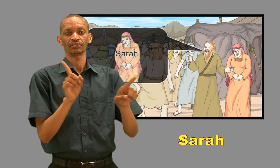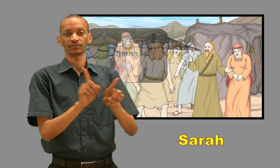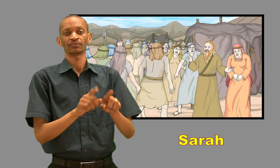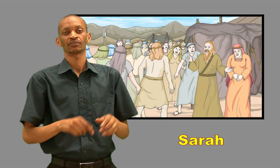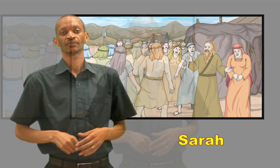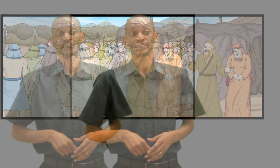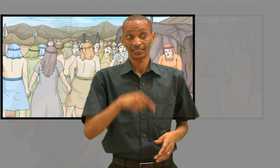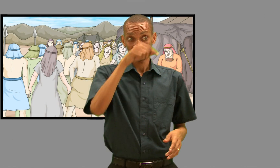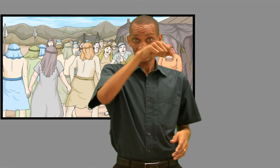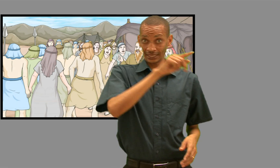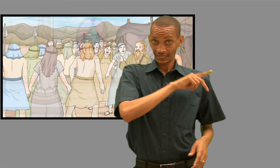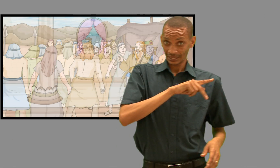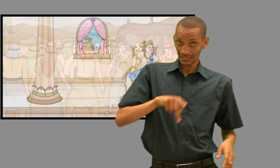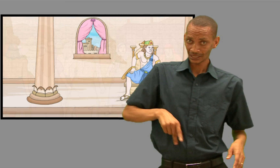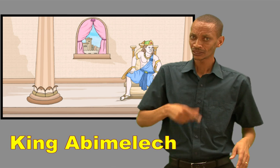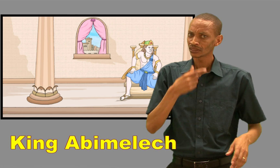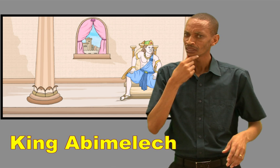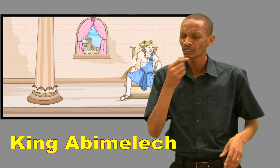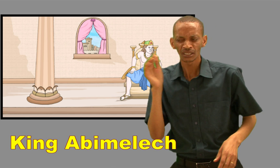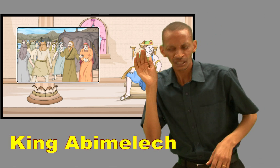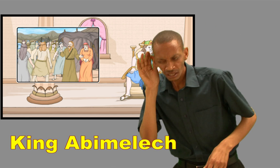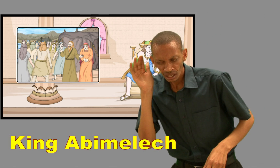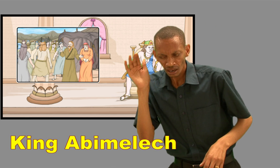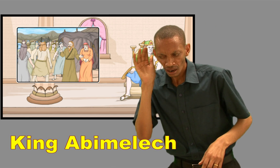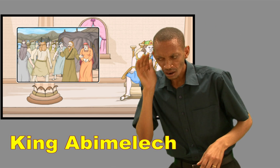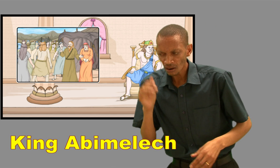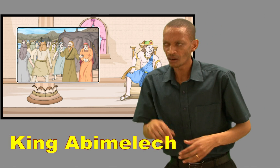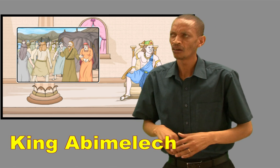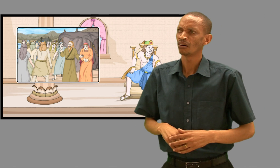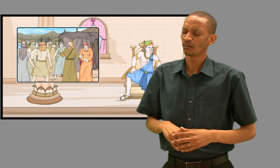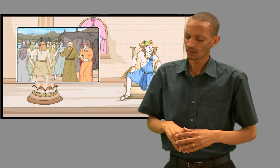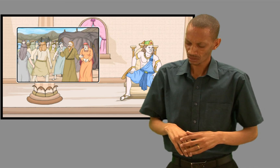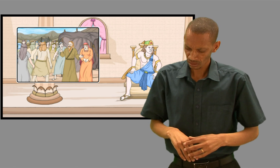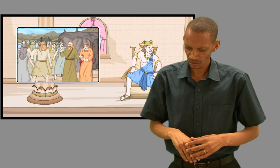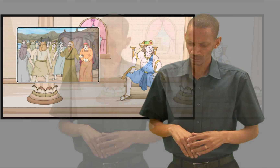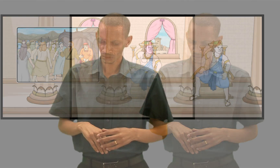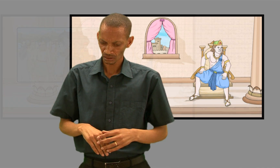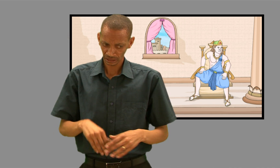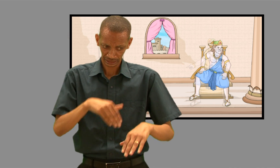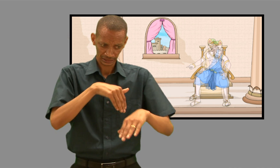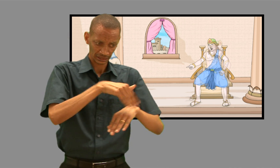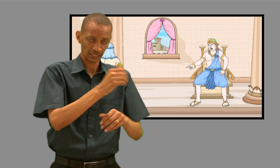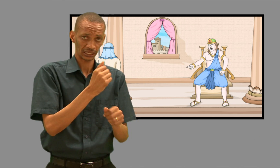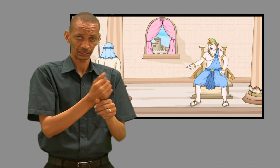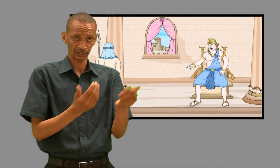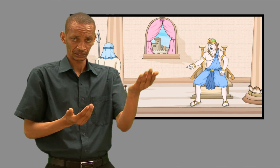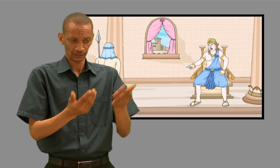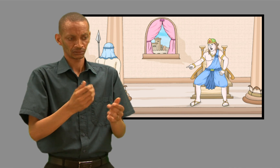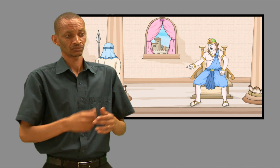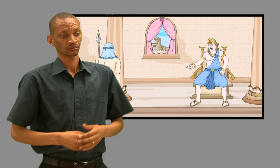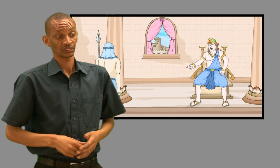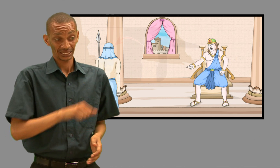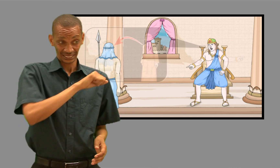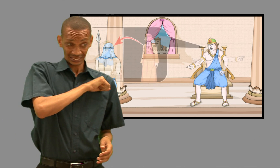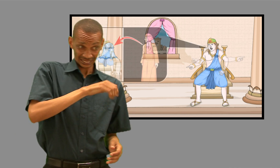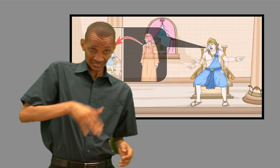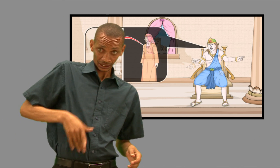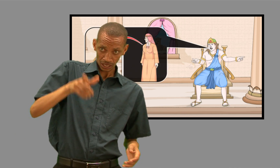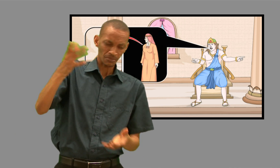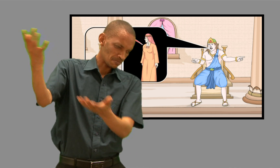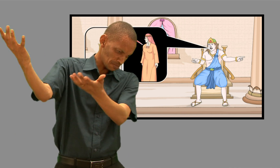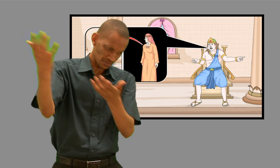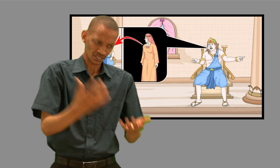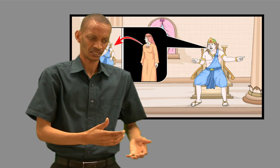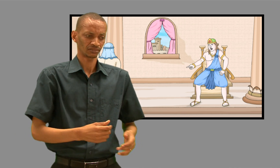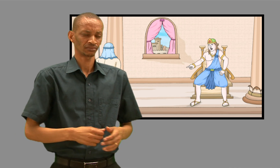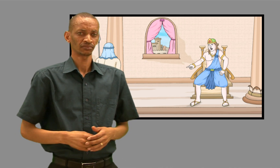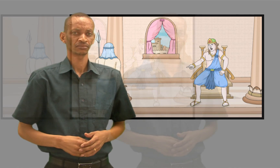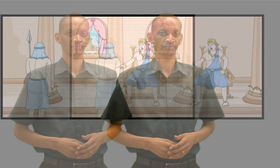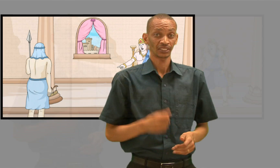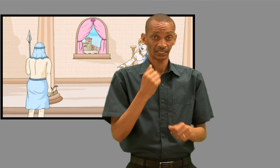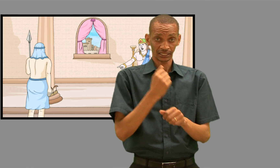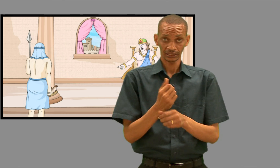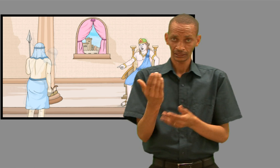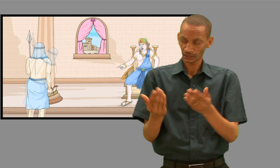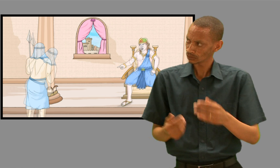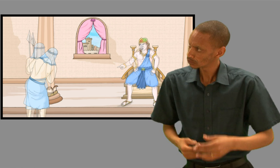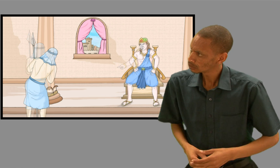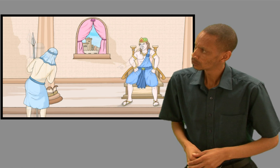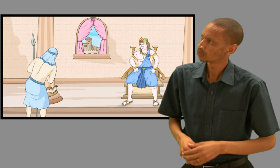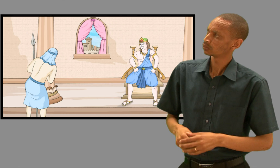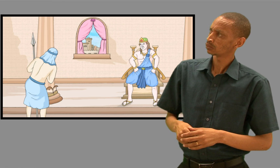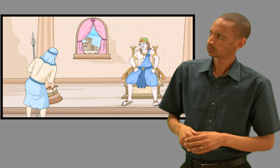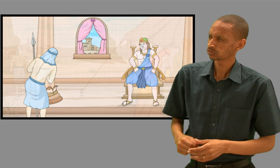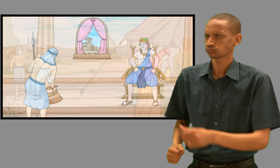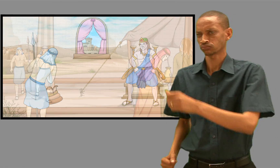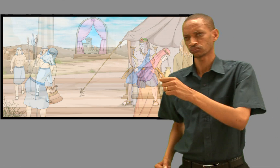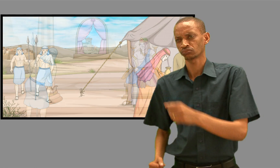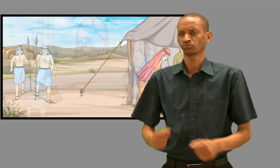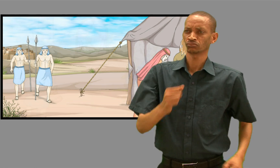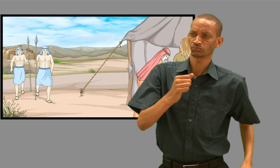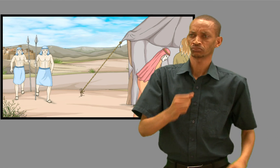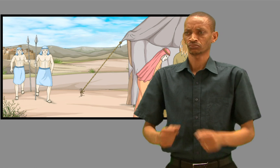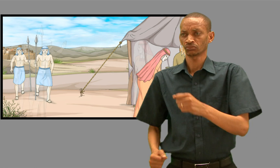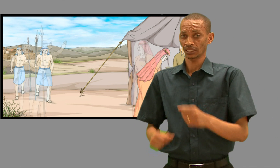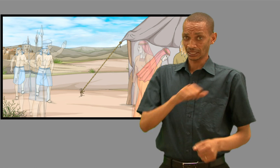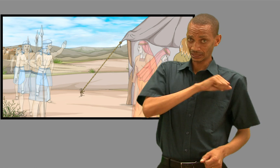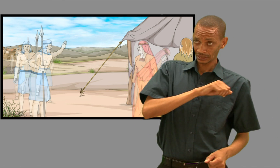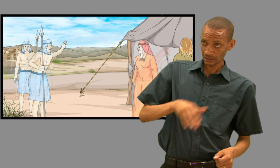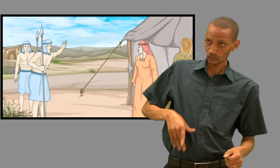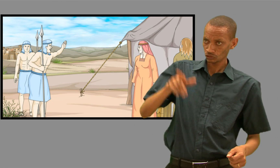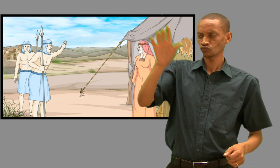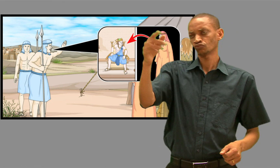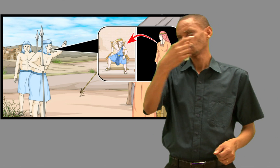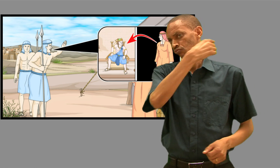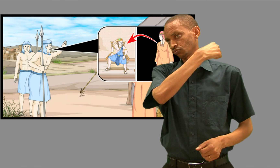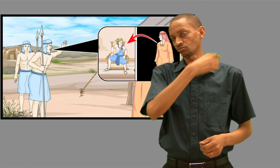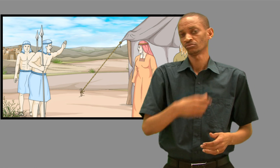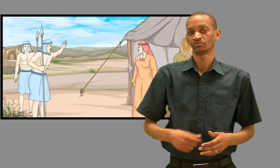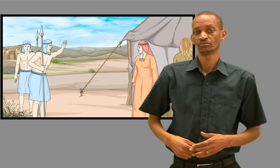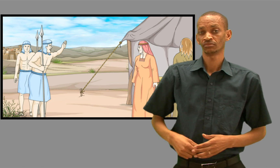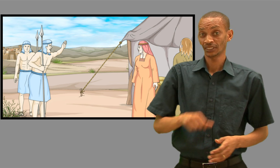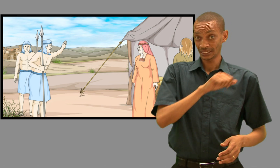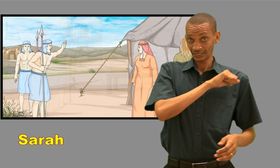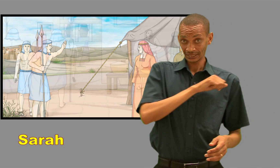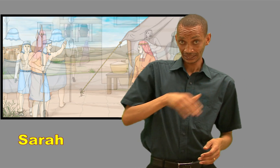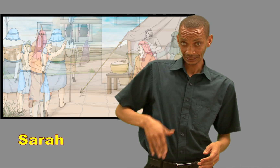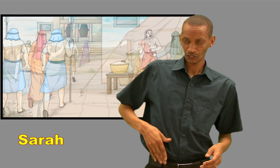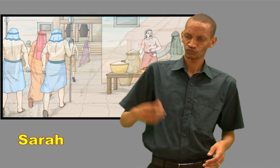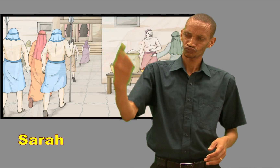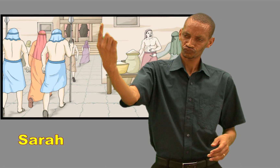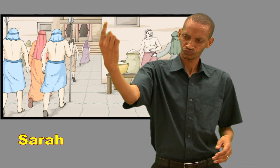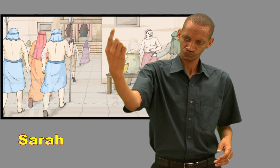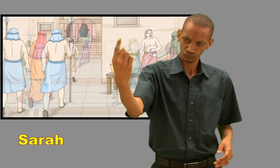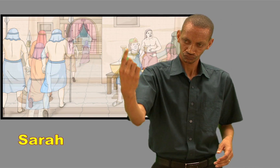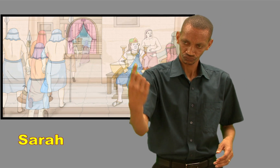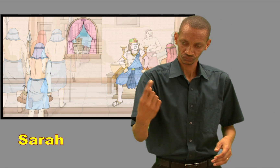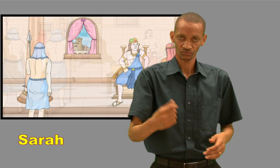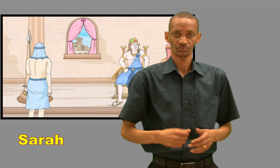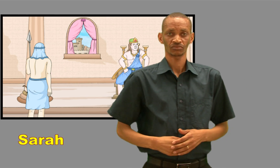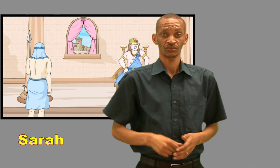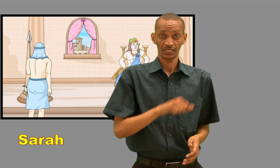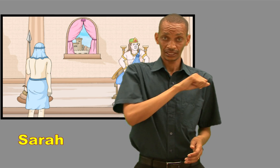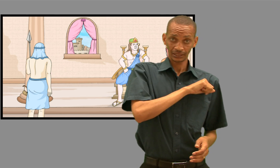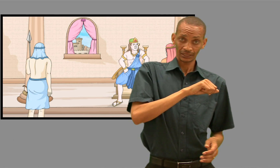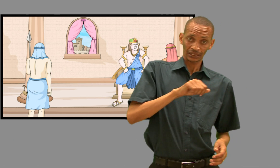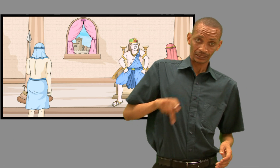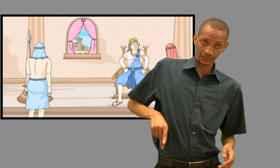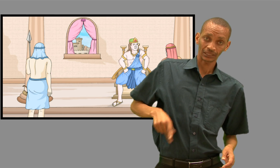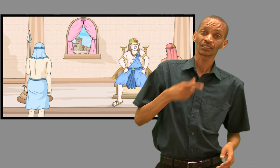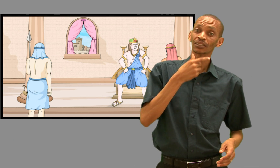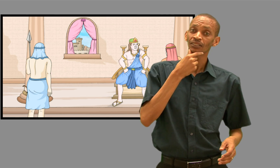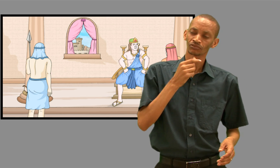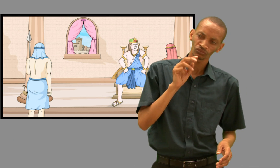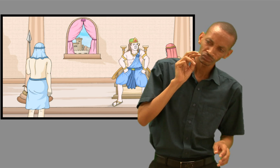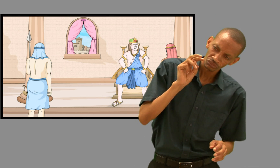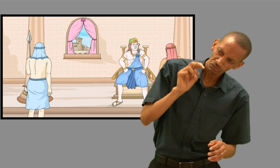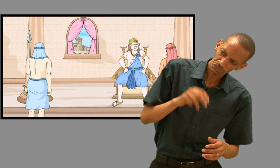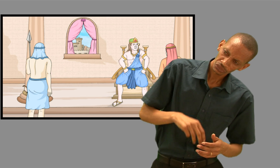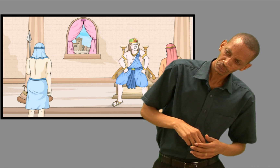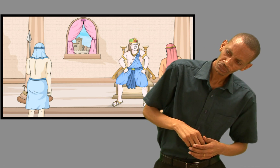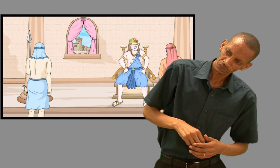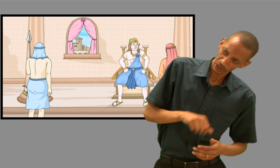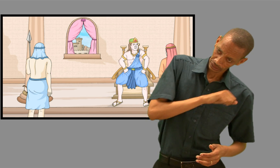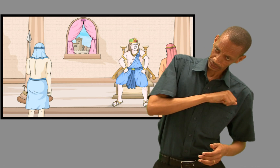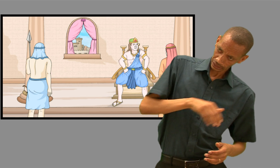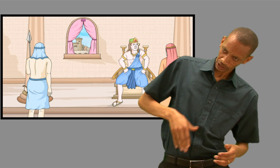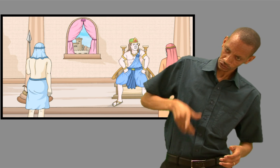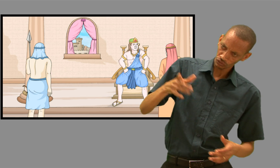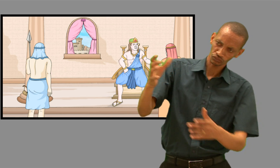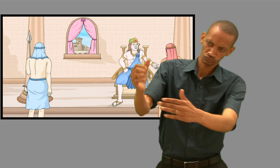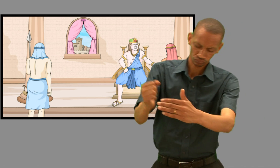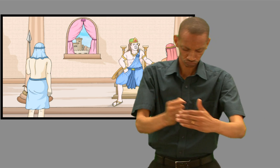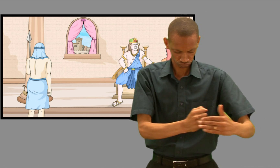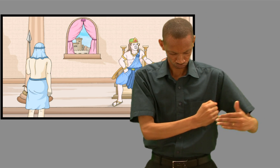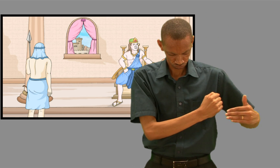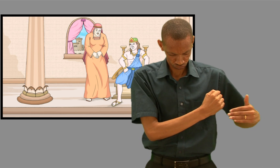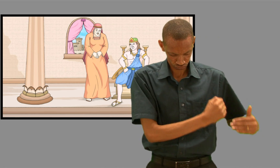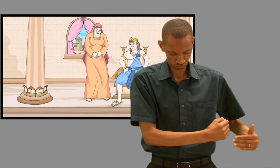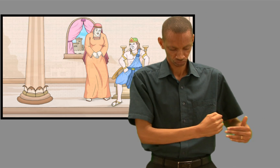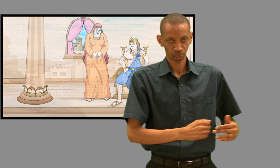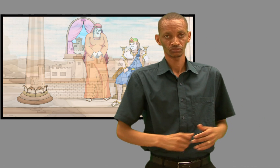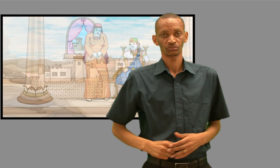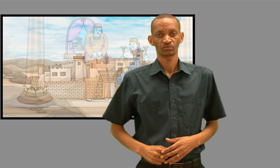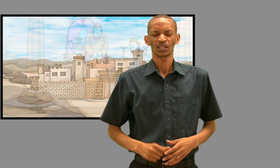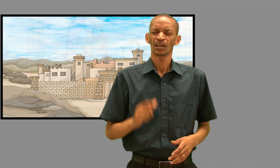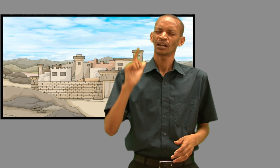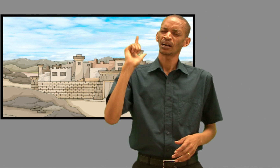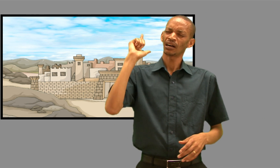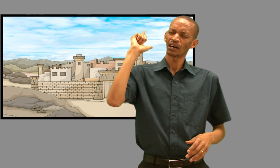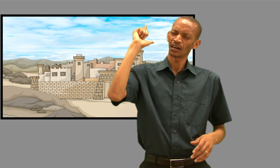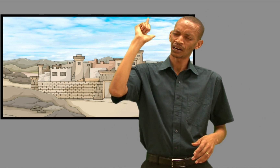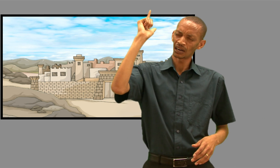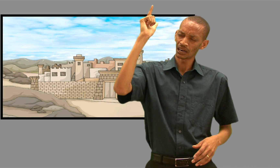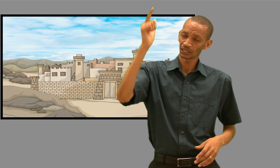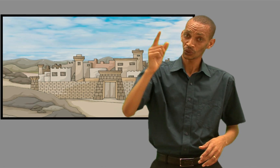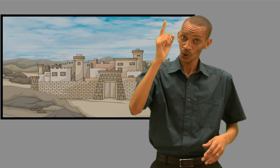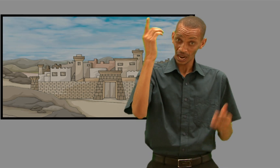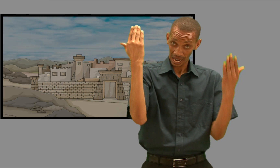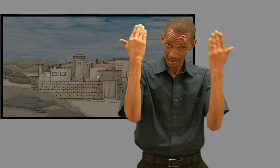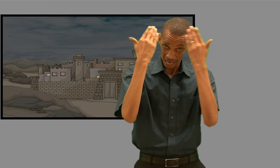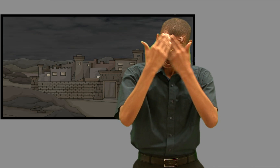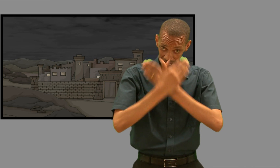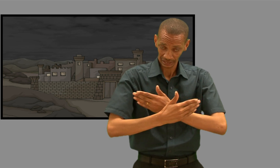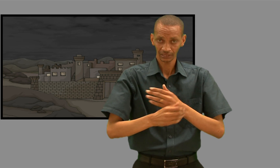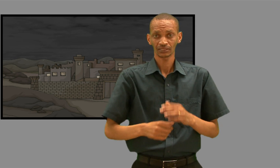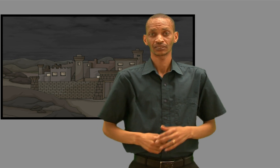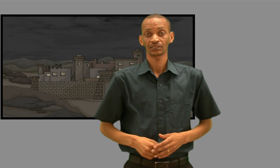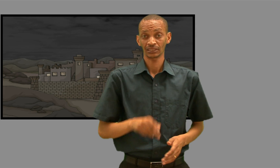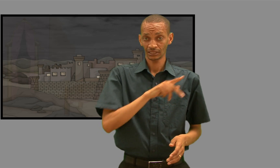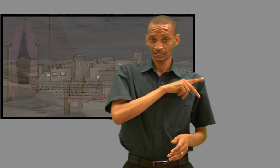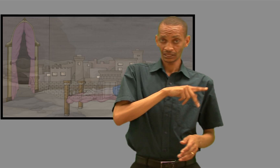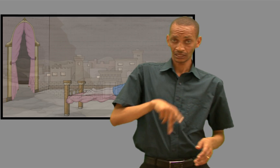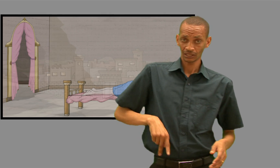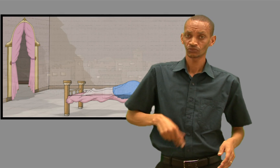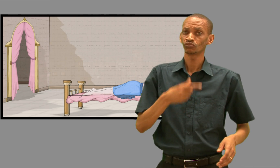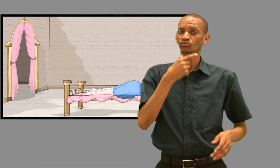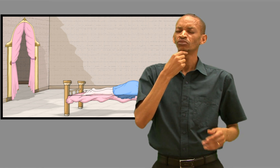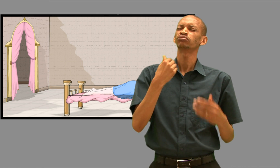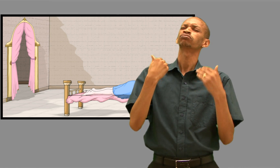So Abimelech king of Gerar had Sarah brought to him.